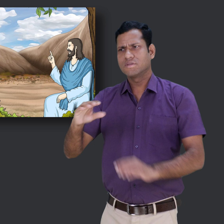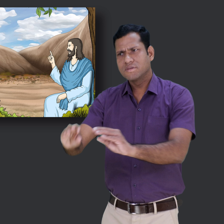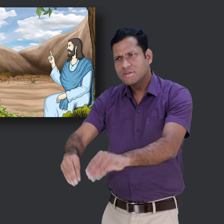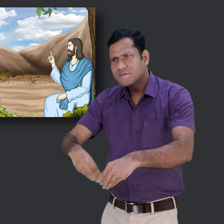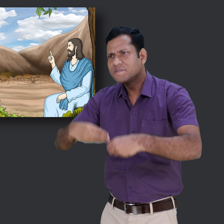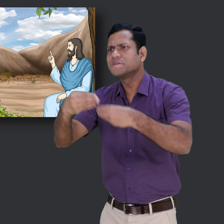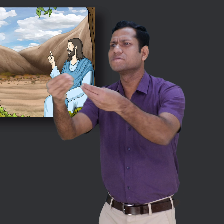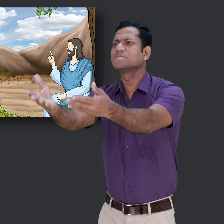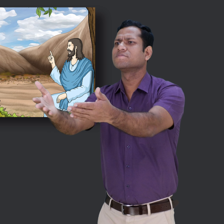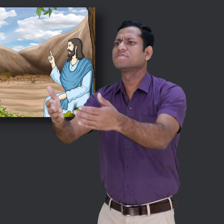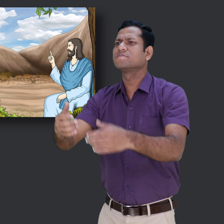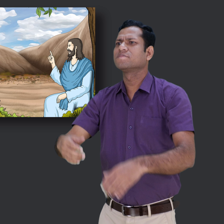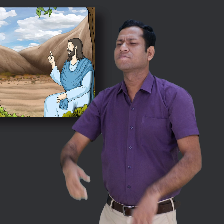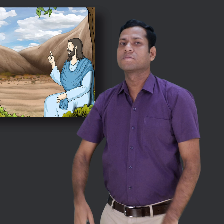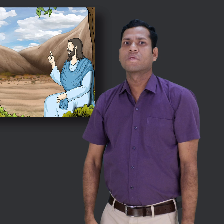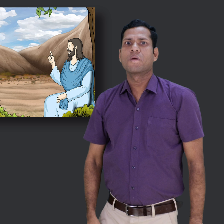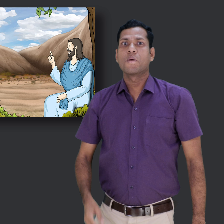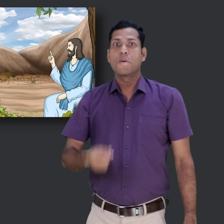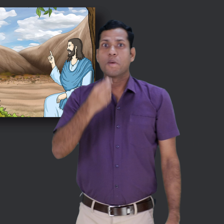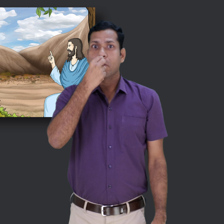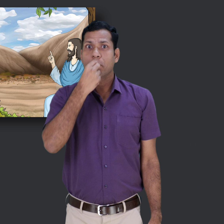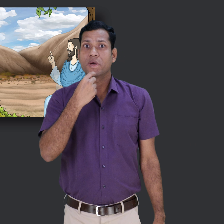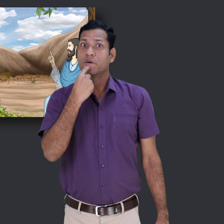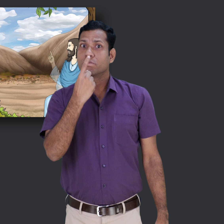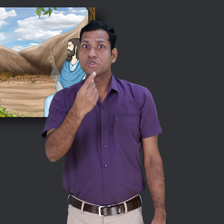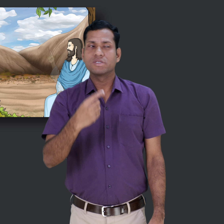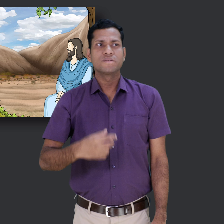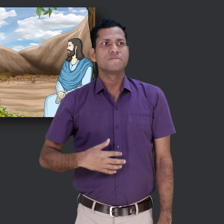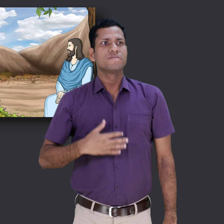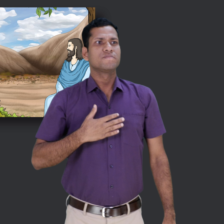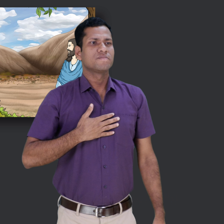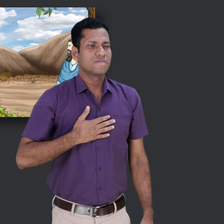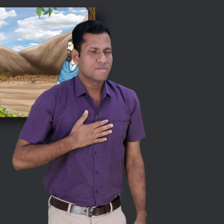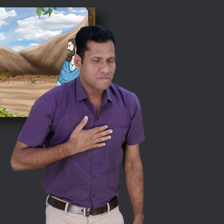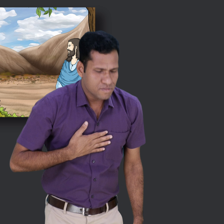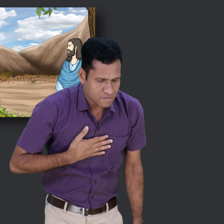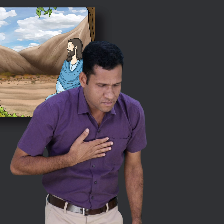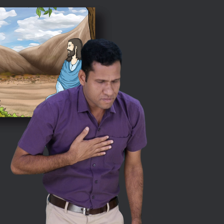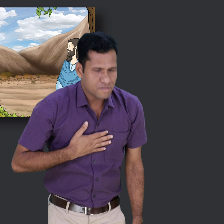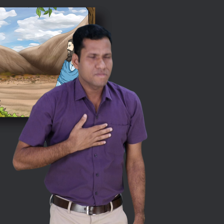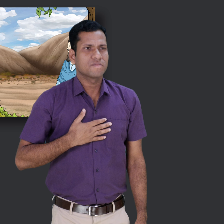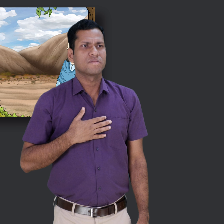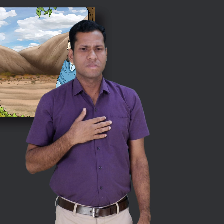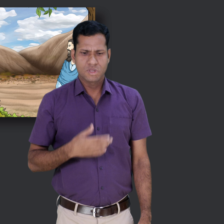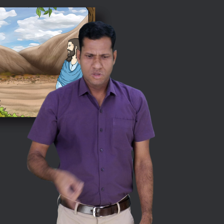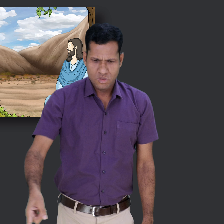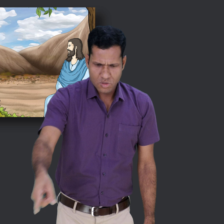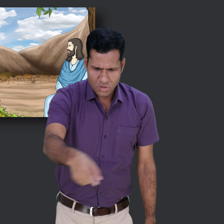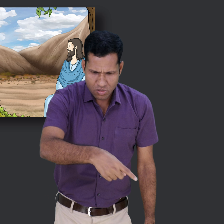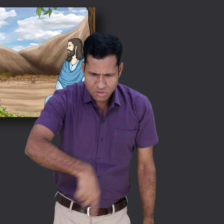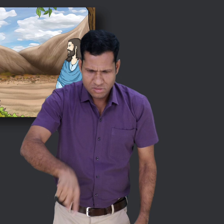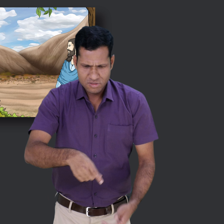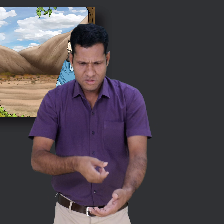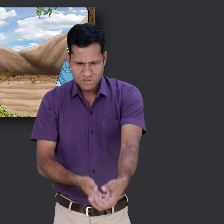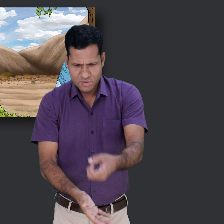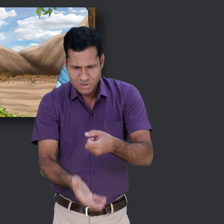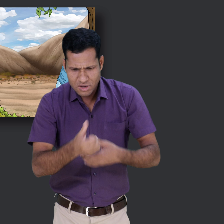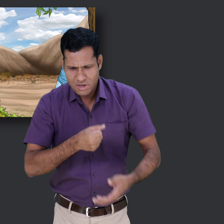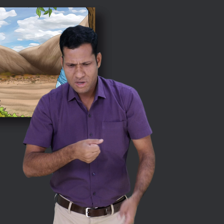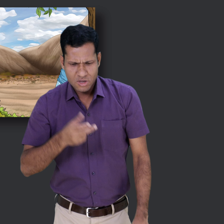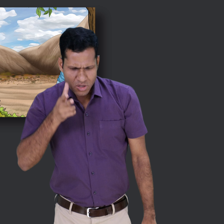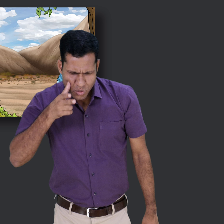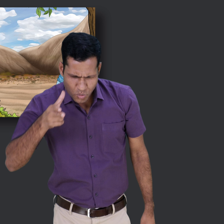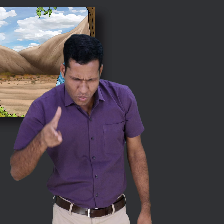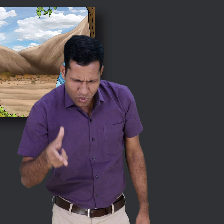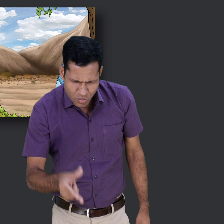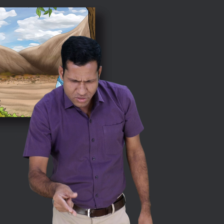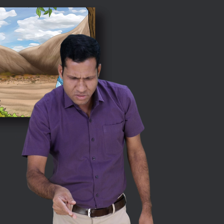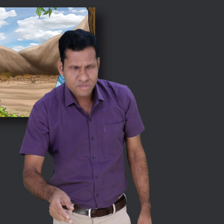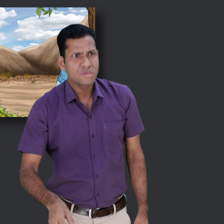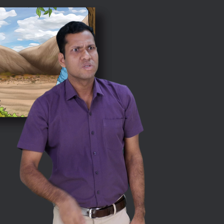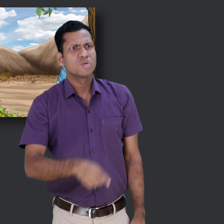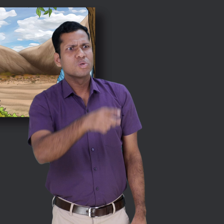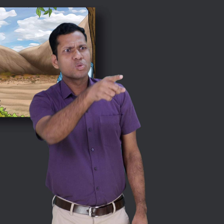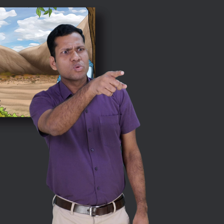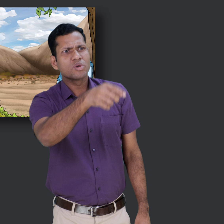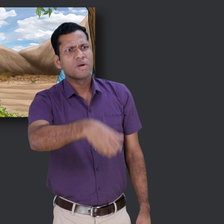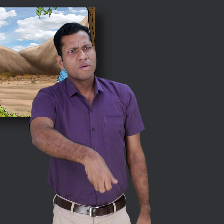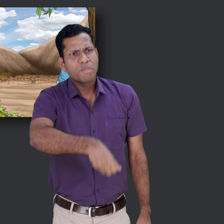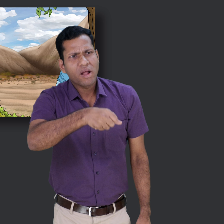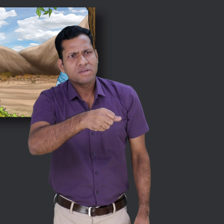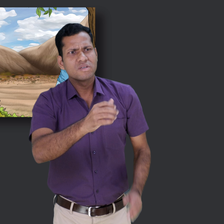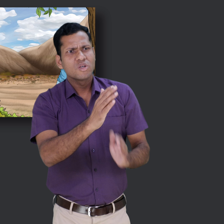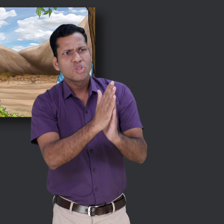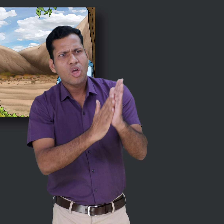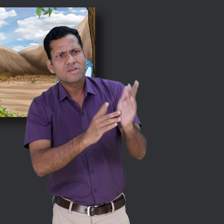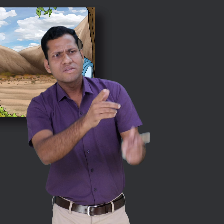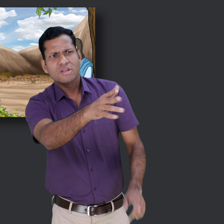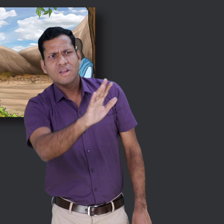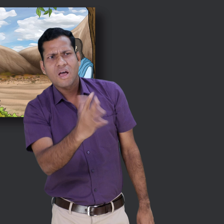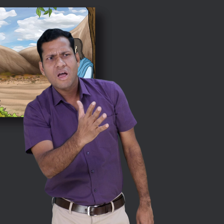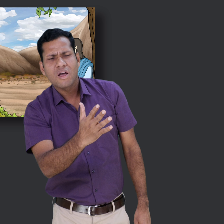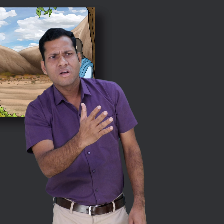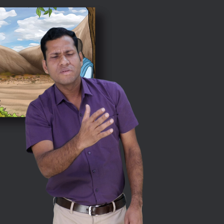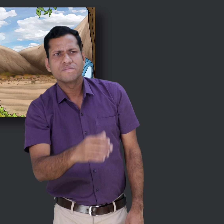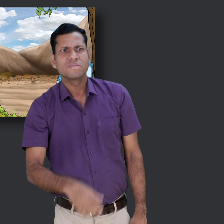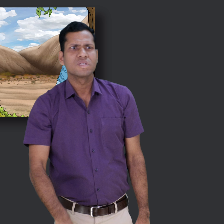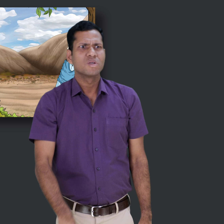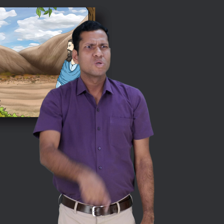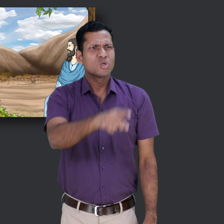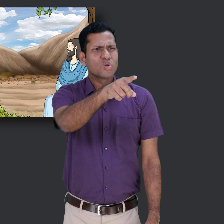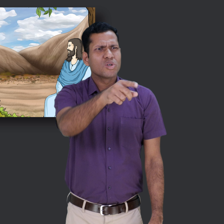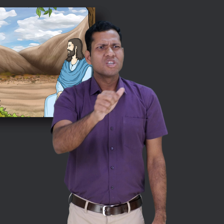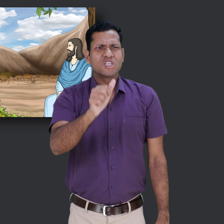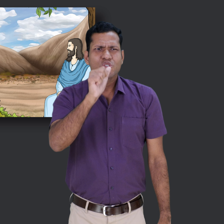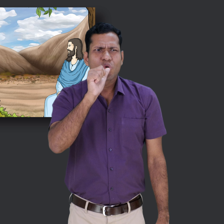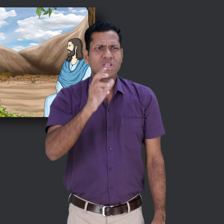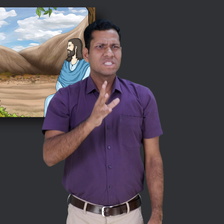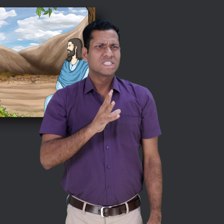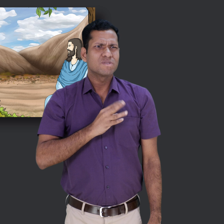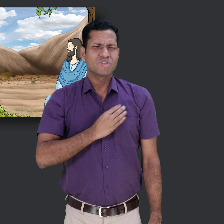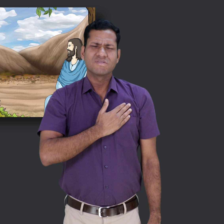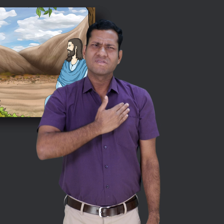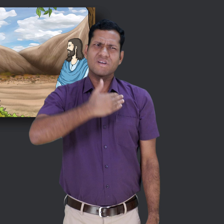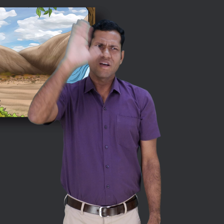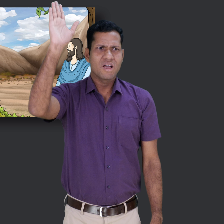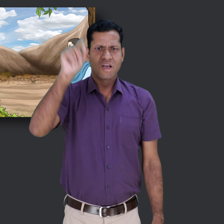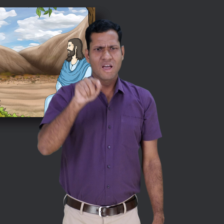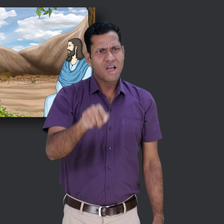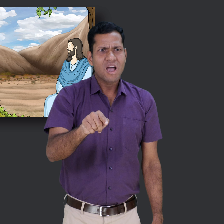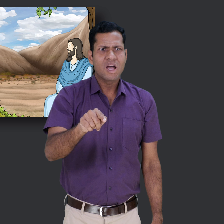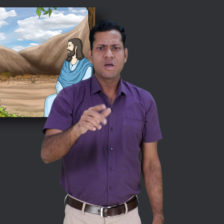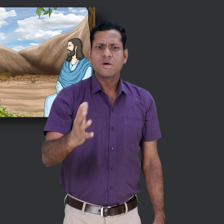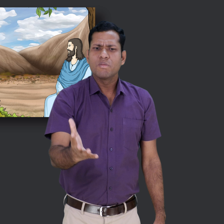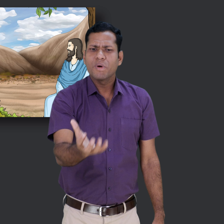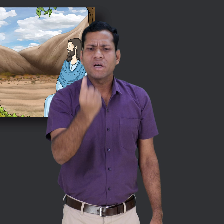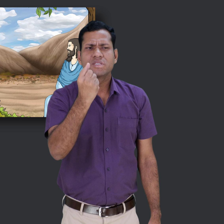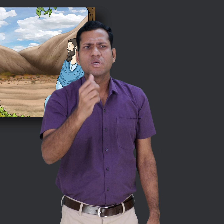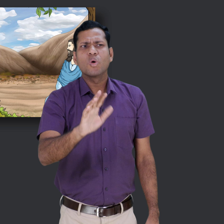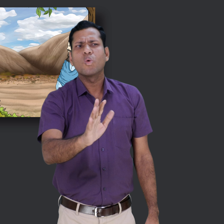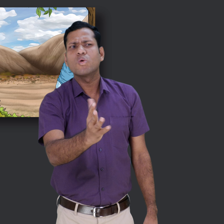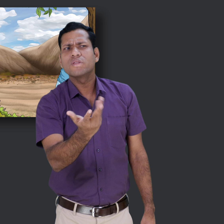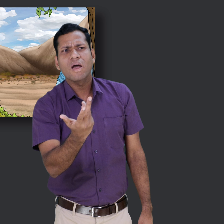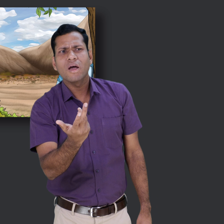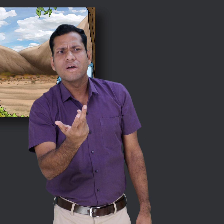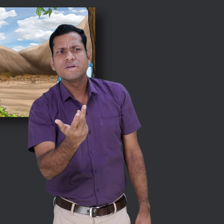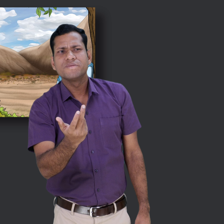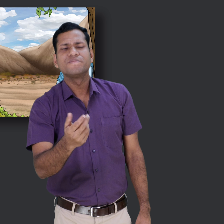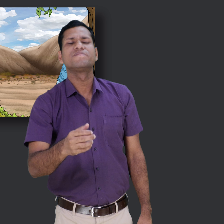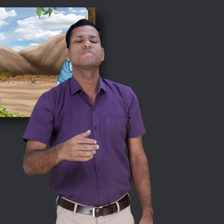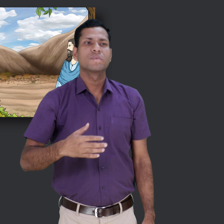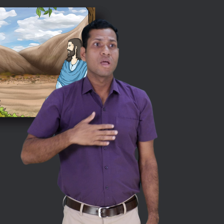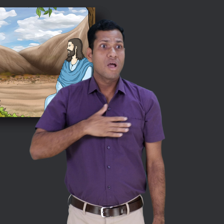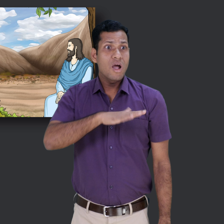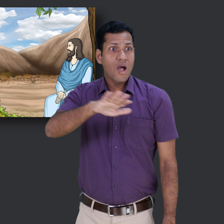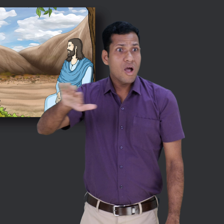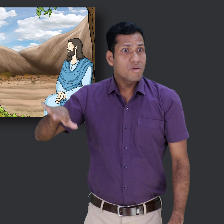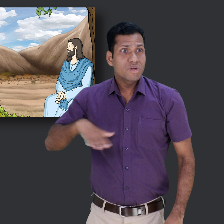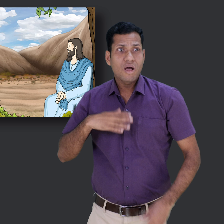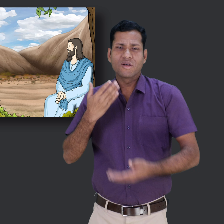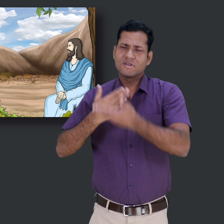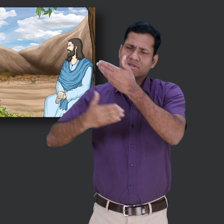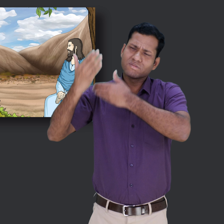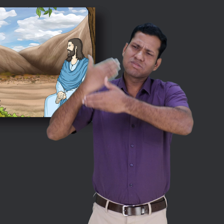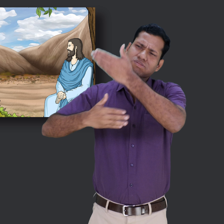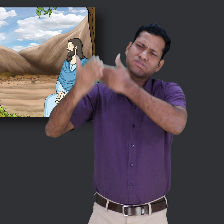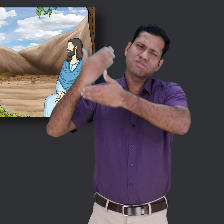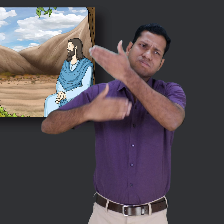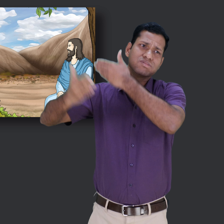“Sir,” the woman replied, “You have nothing to draw with and the well is deep.